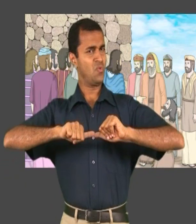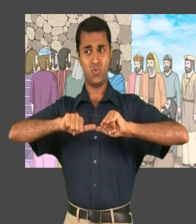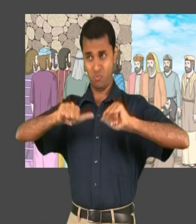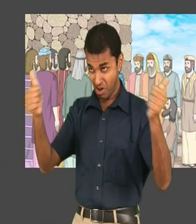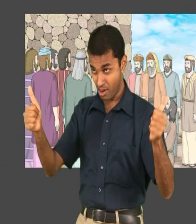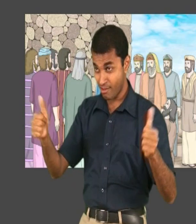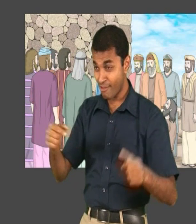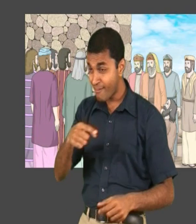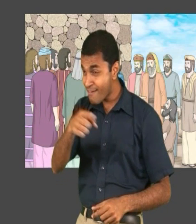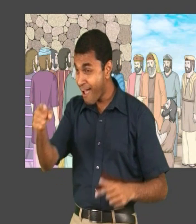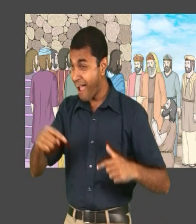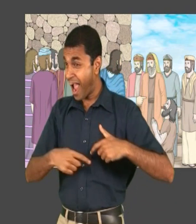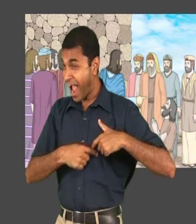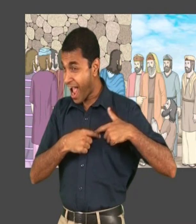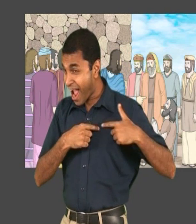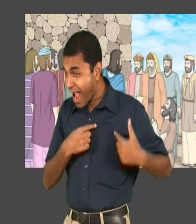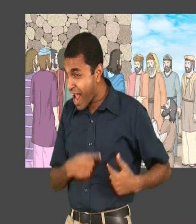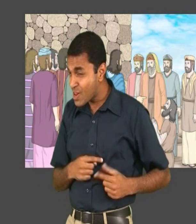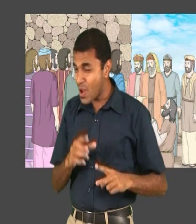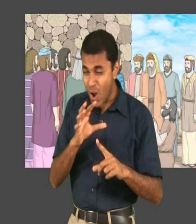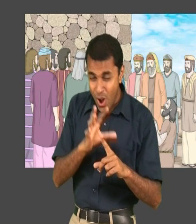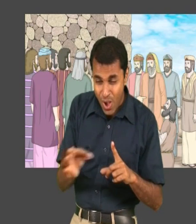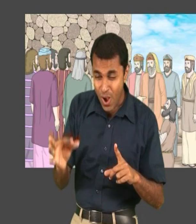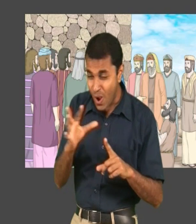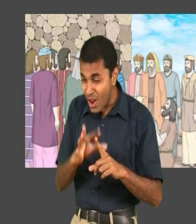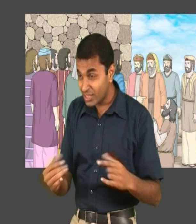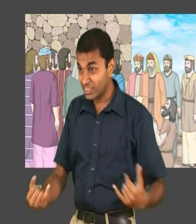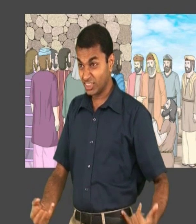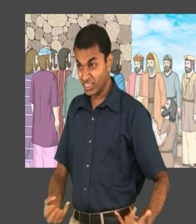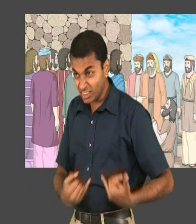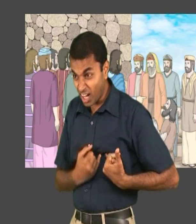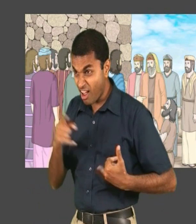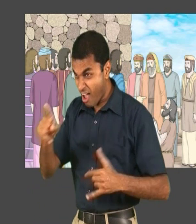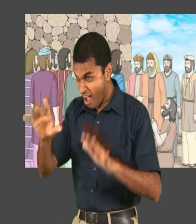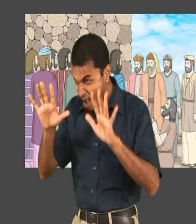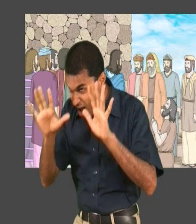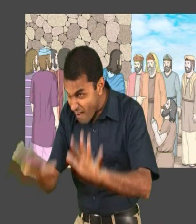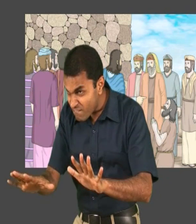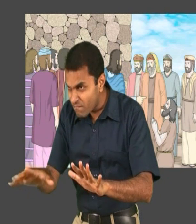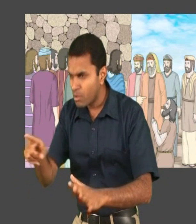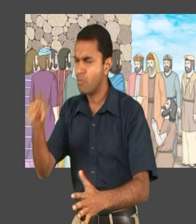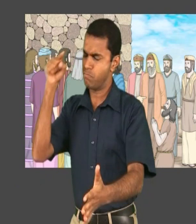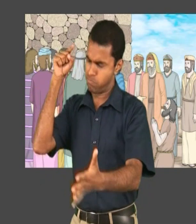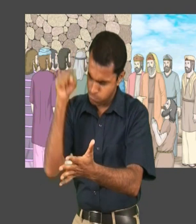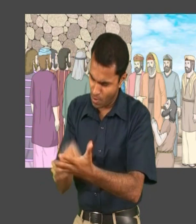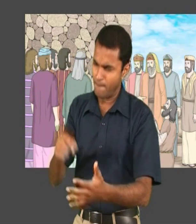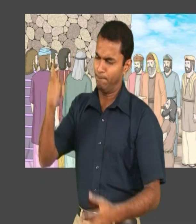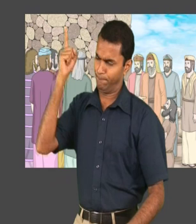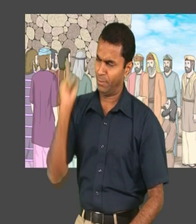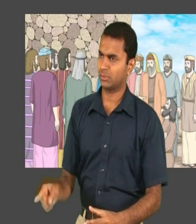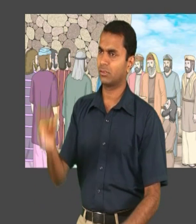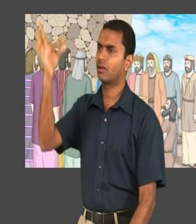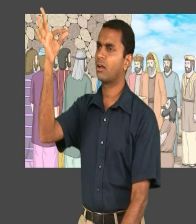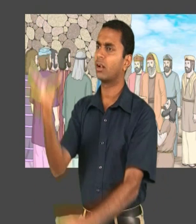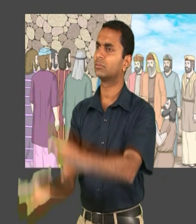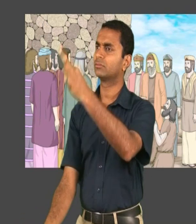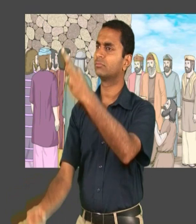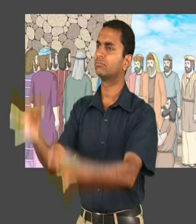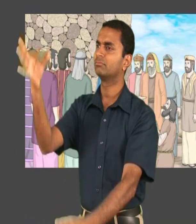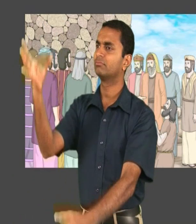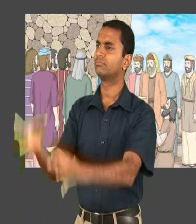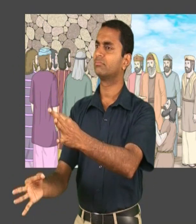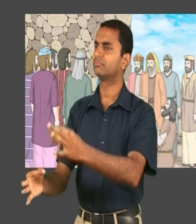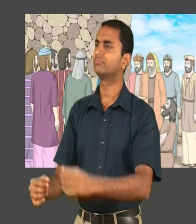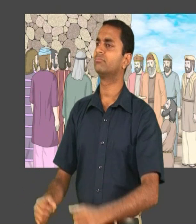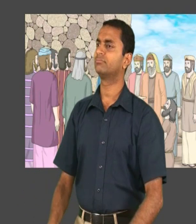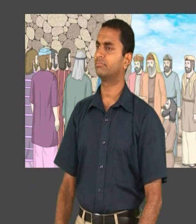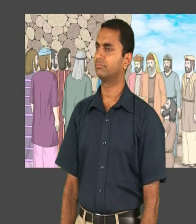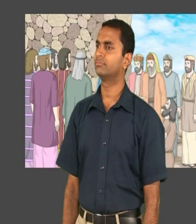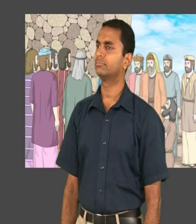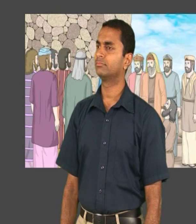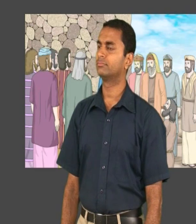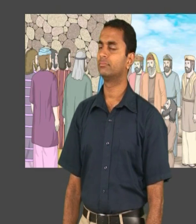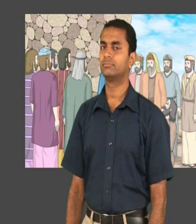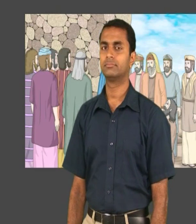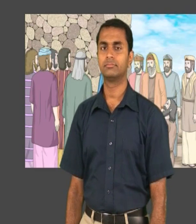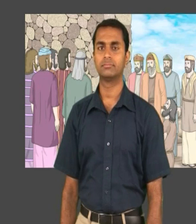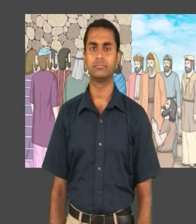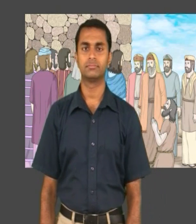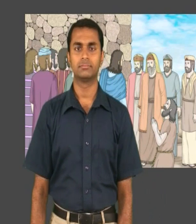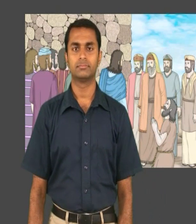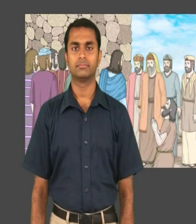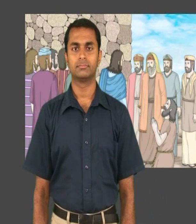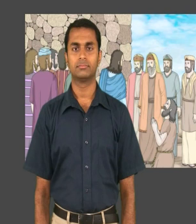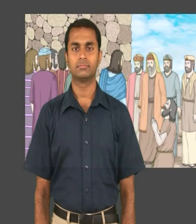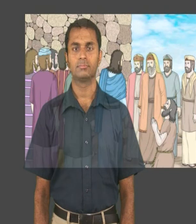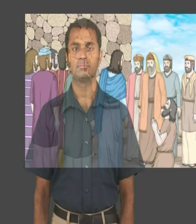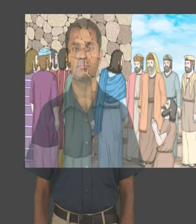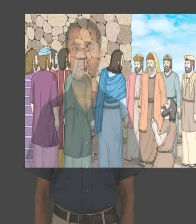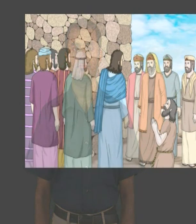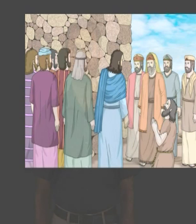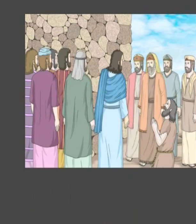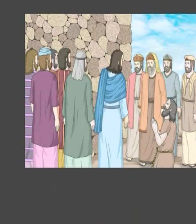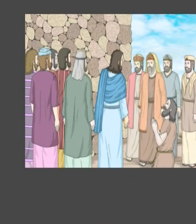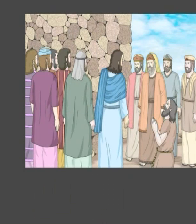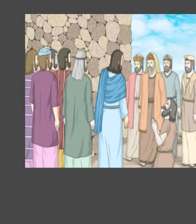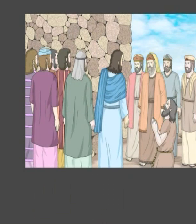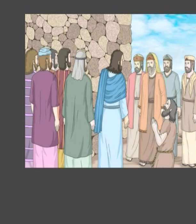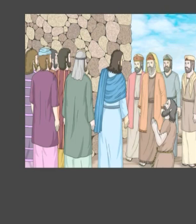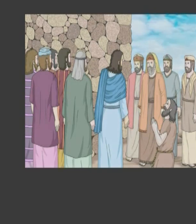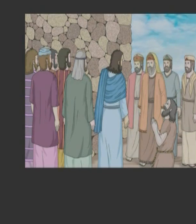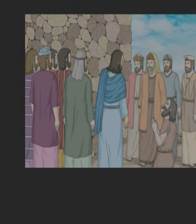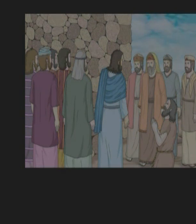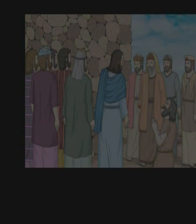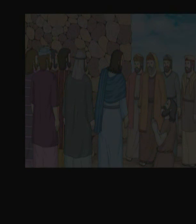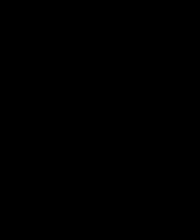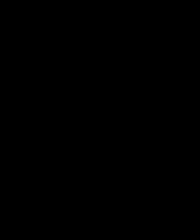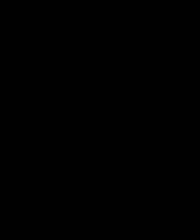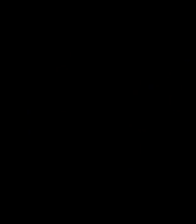But since you claim you can see, your guilt remains.”